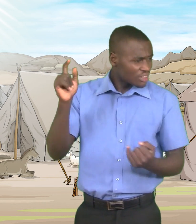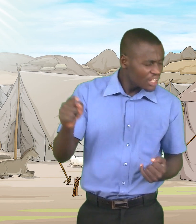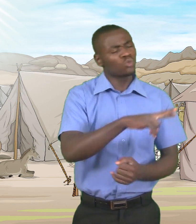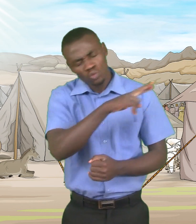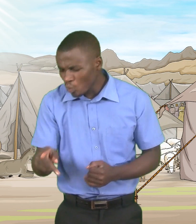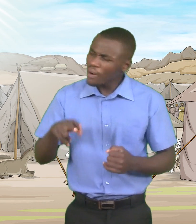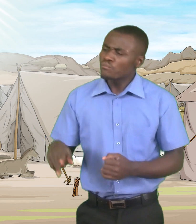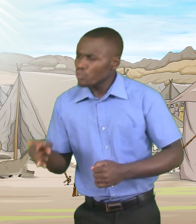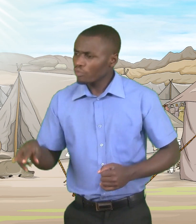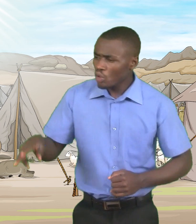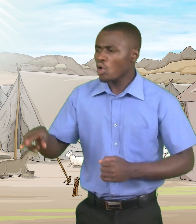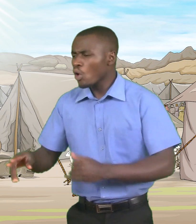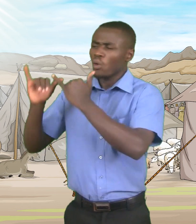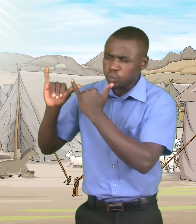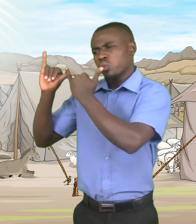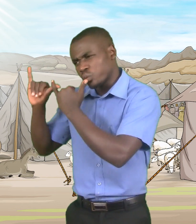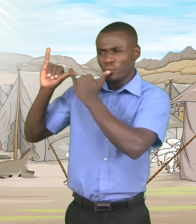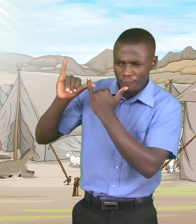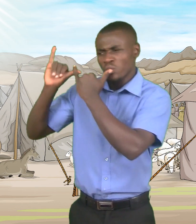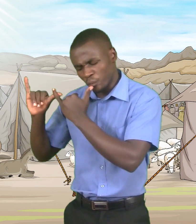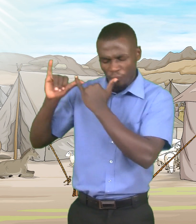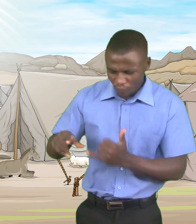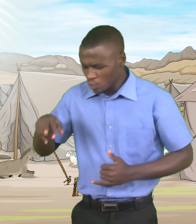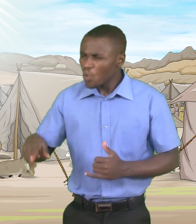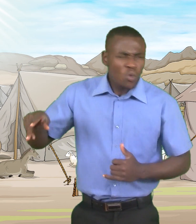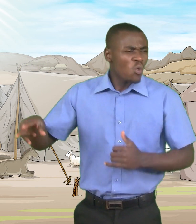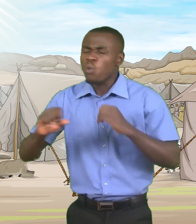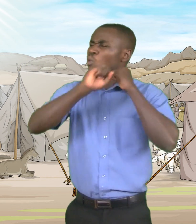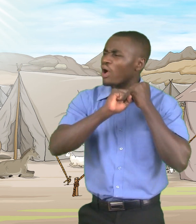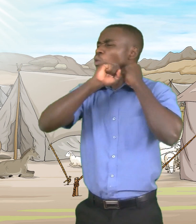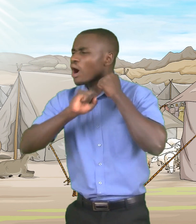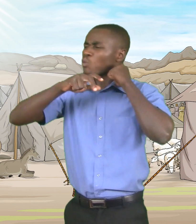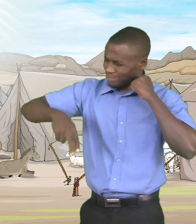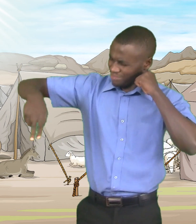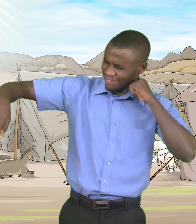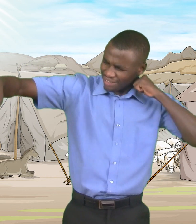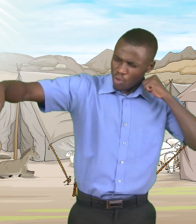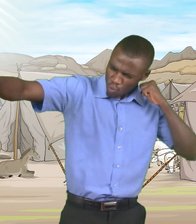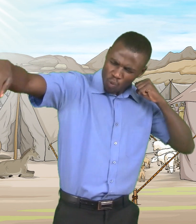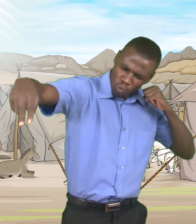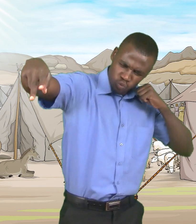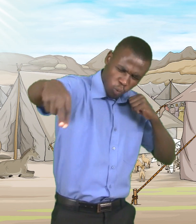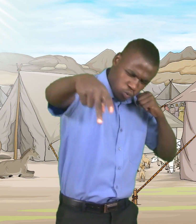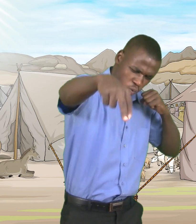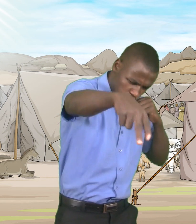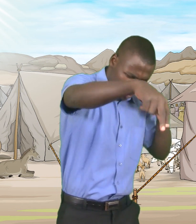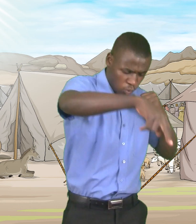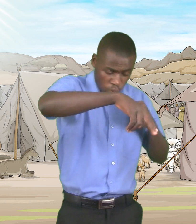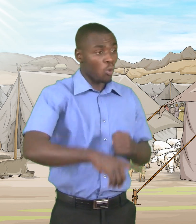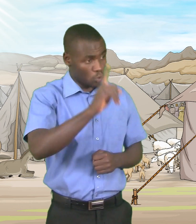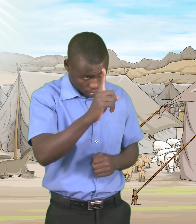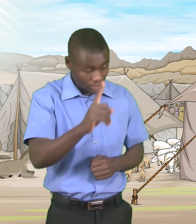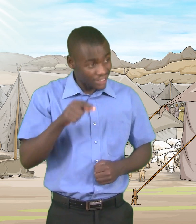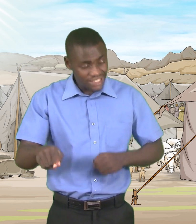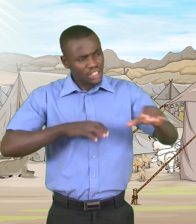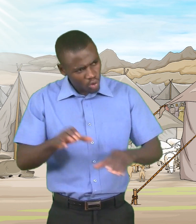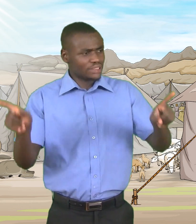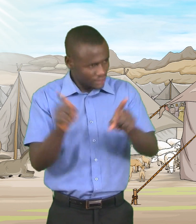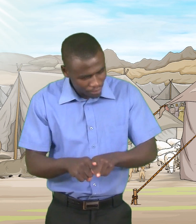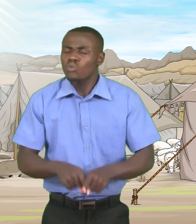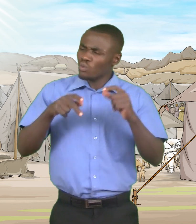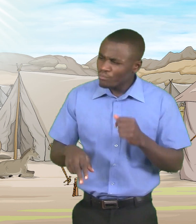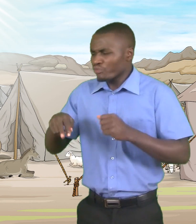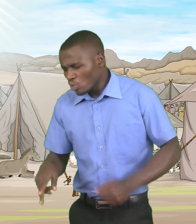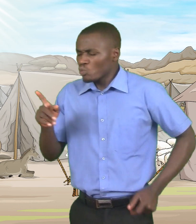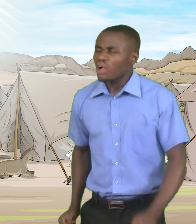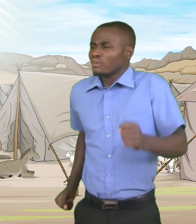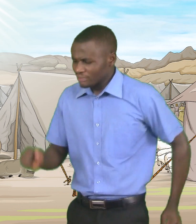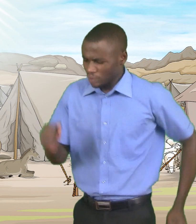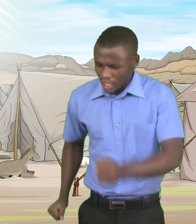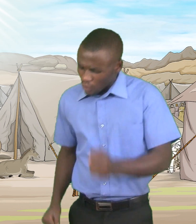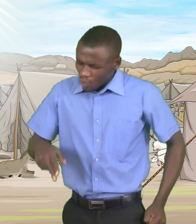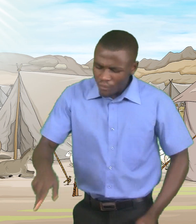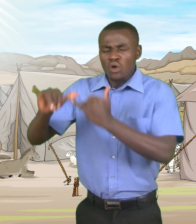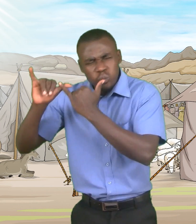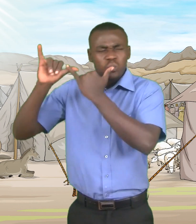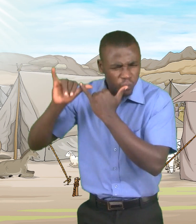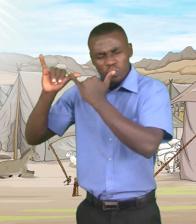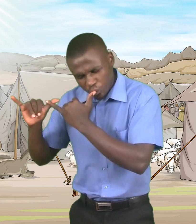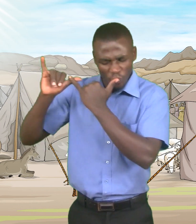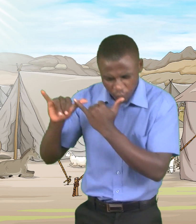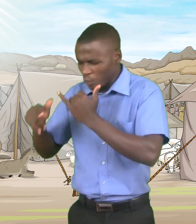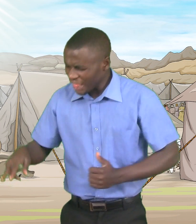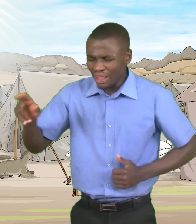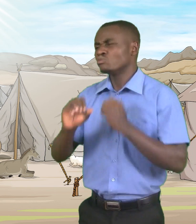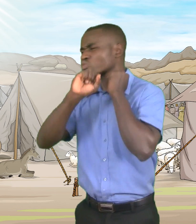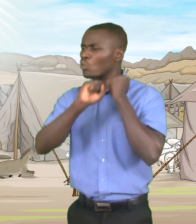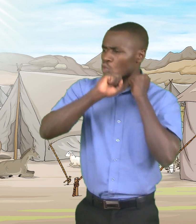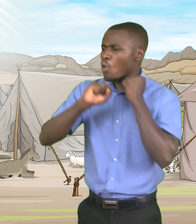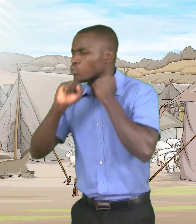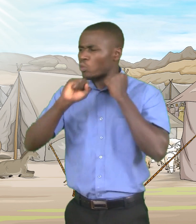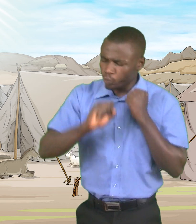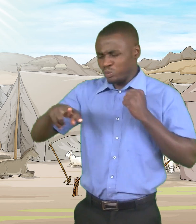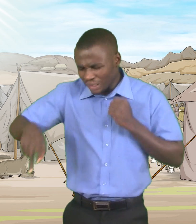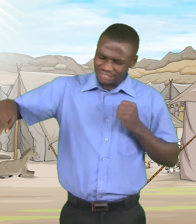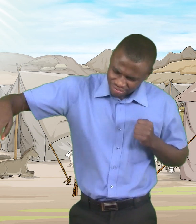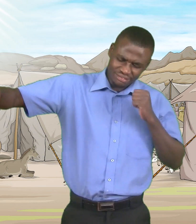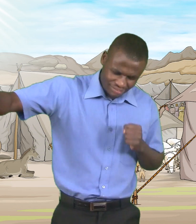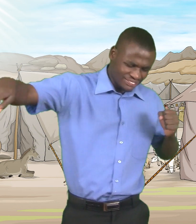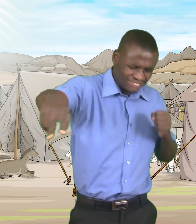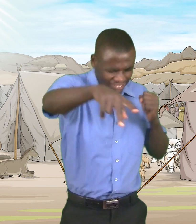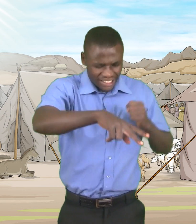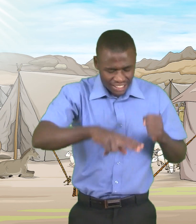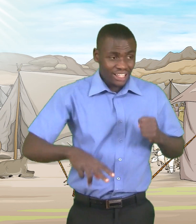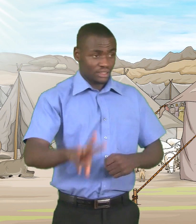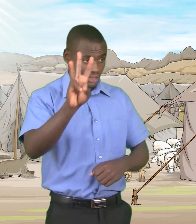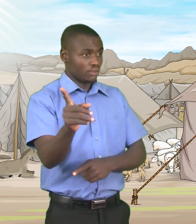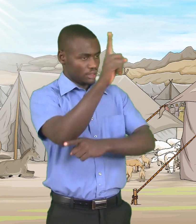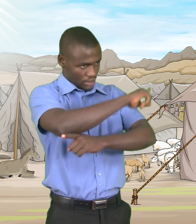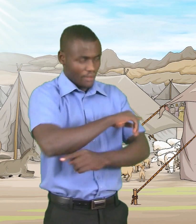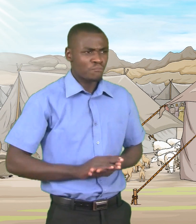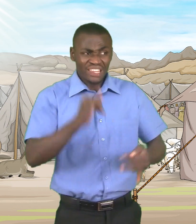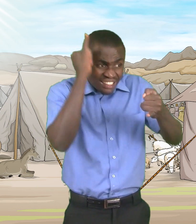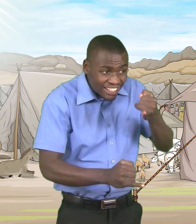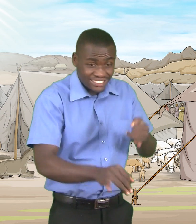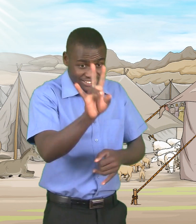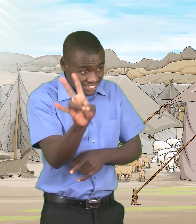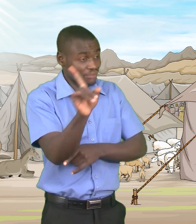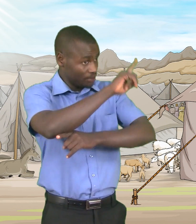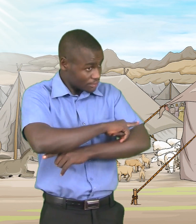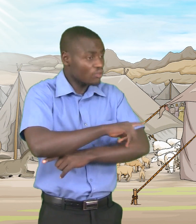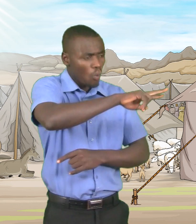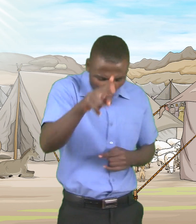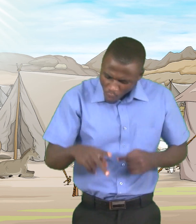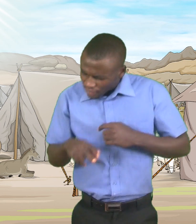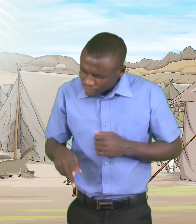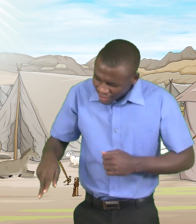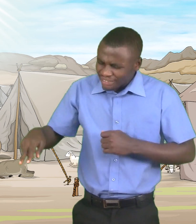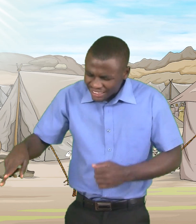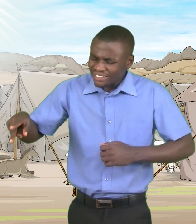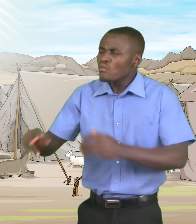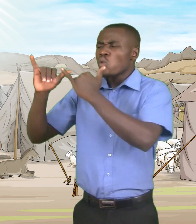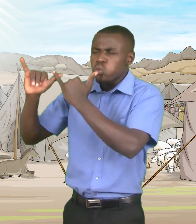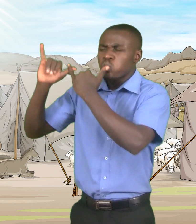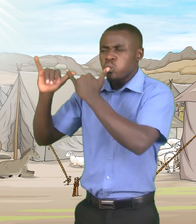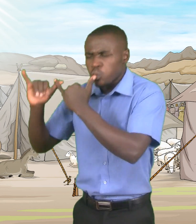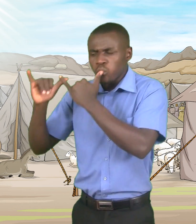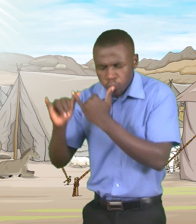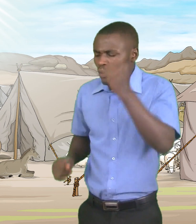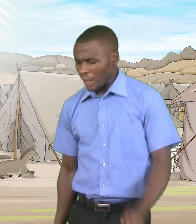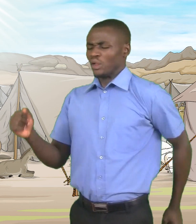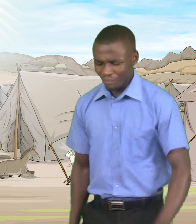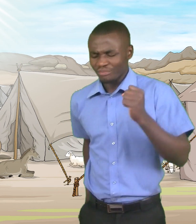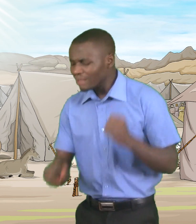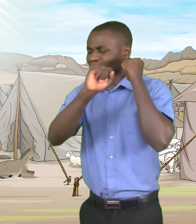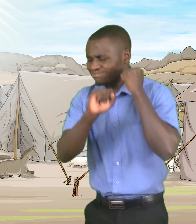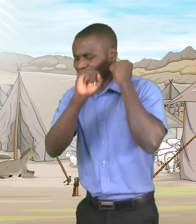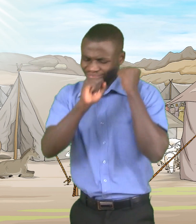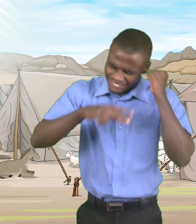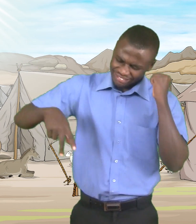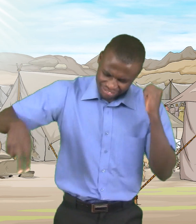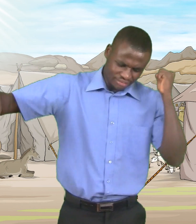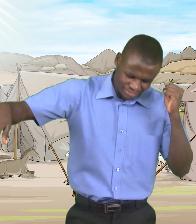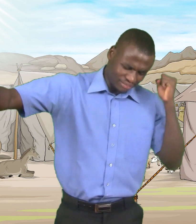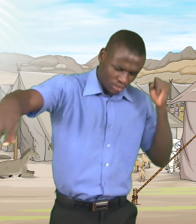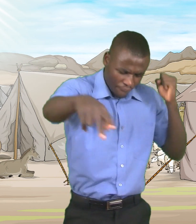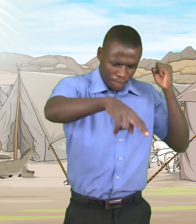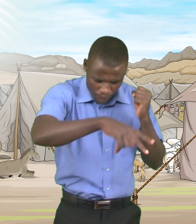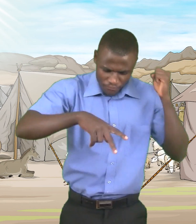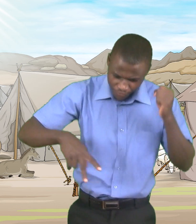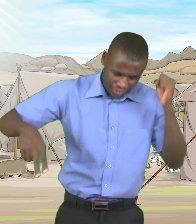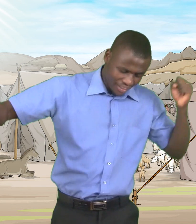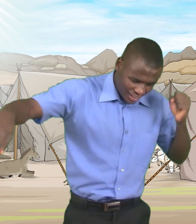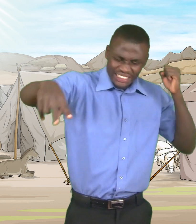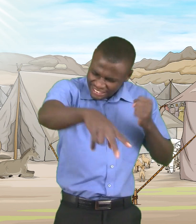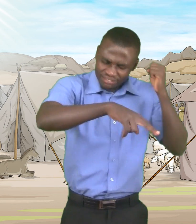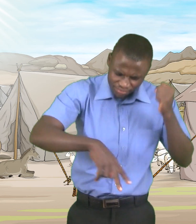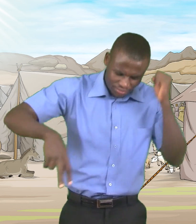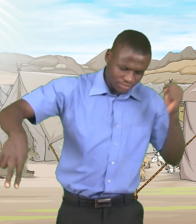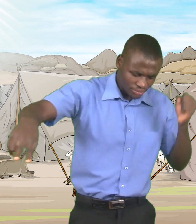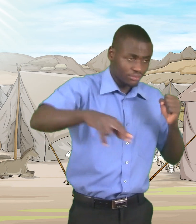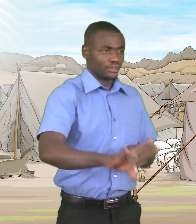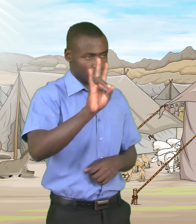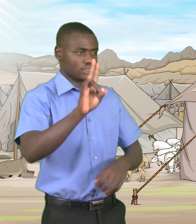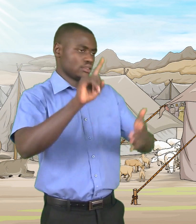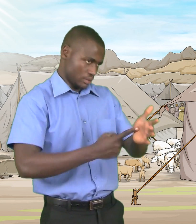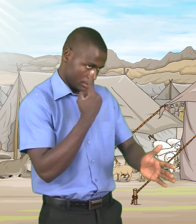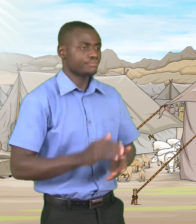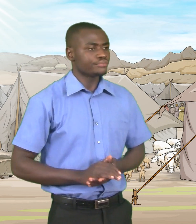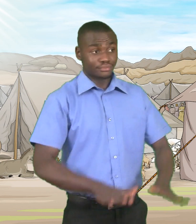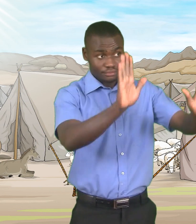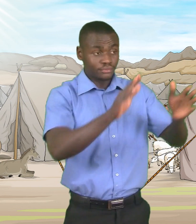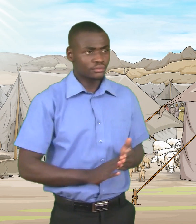Do this for six days. Have seven priests carry seven rams’ horns in front of the ark. Then on the seventh day, march around the city seven times, while the priests blow the horns.